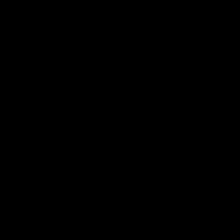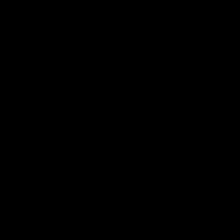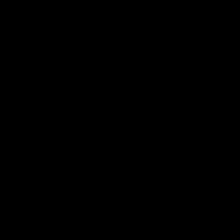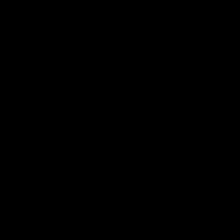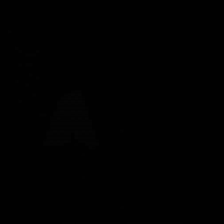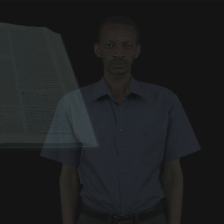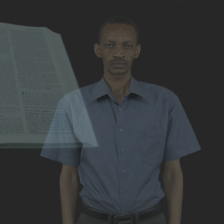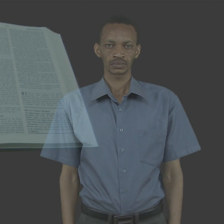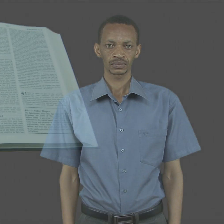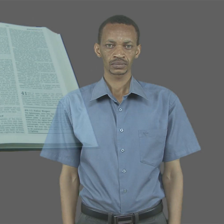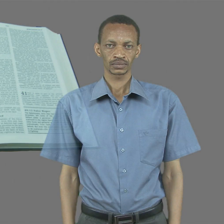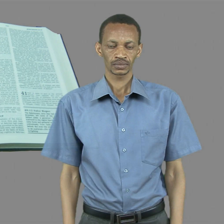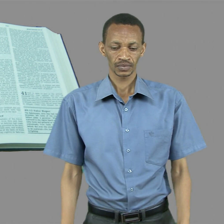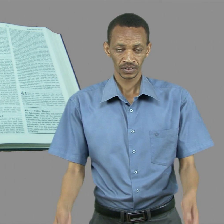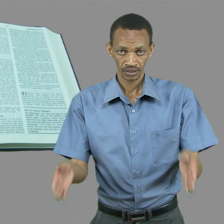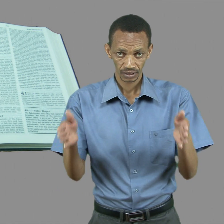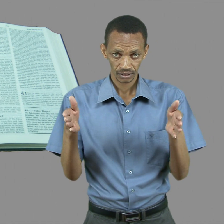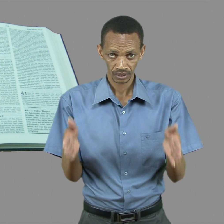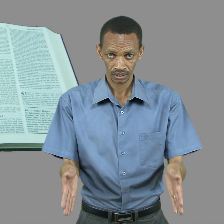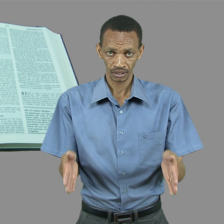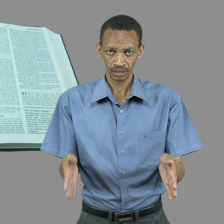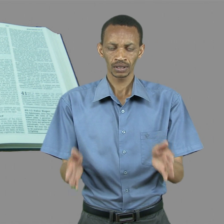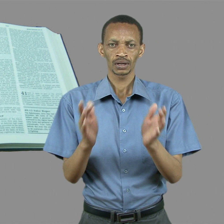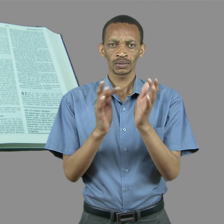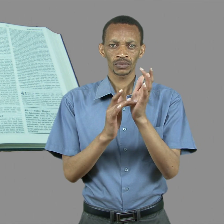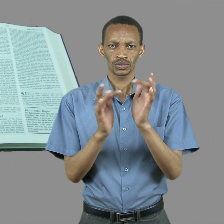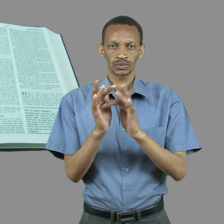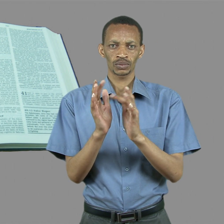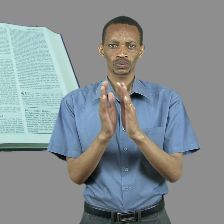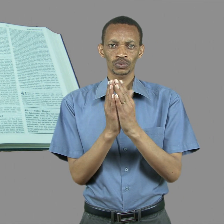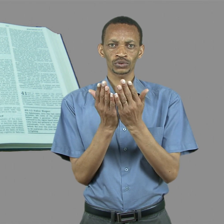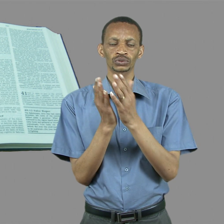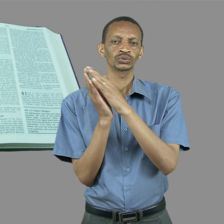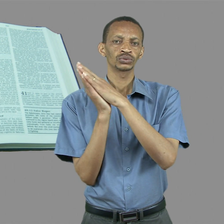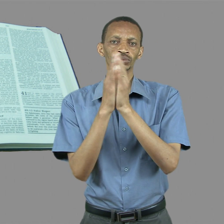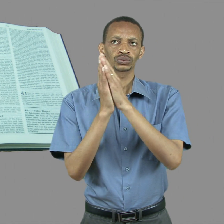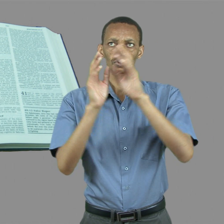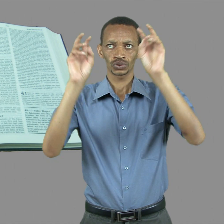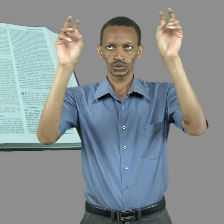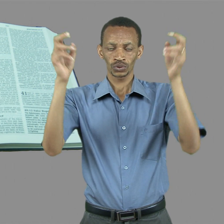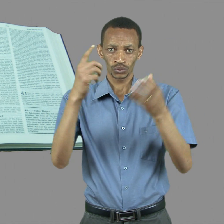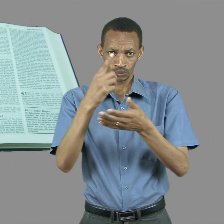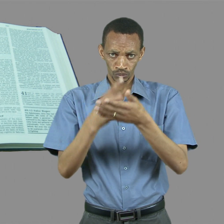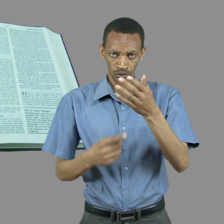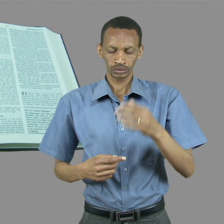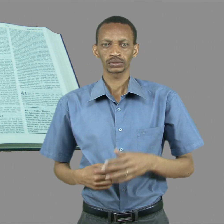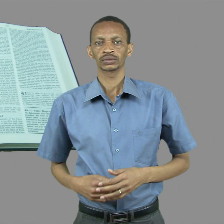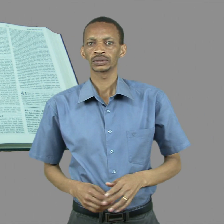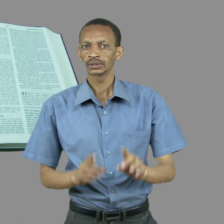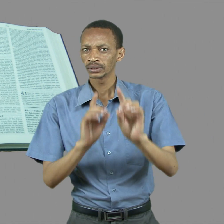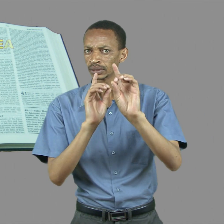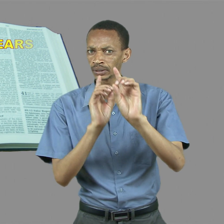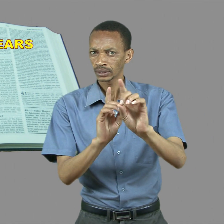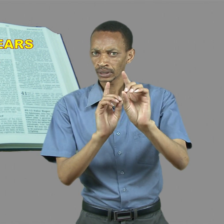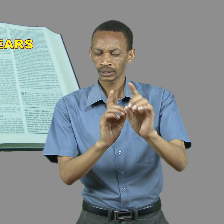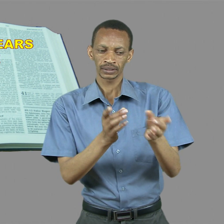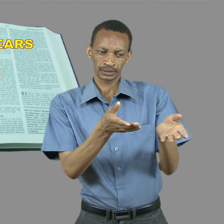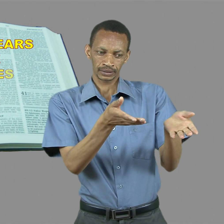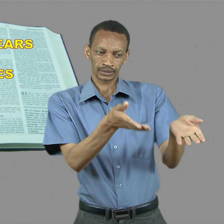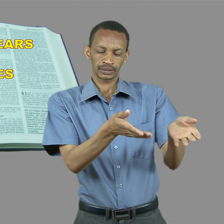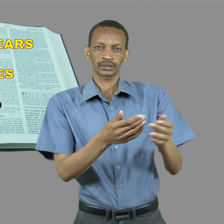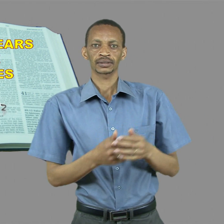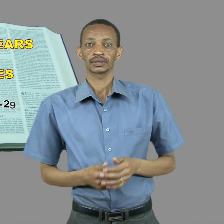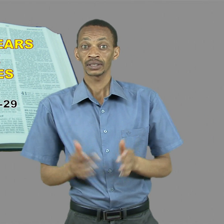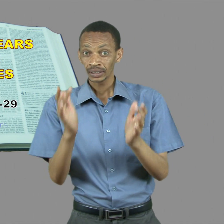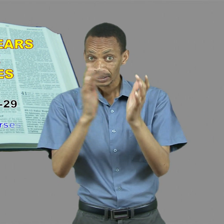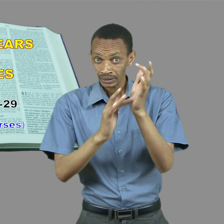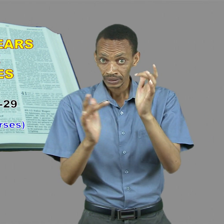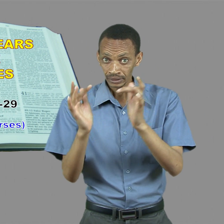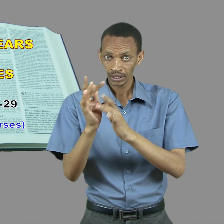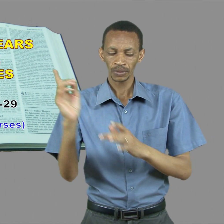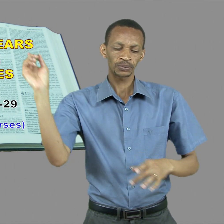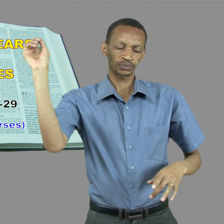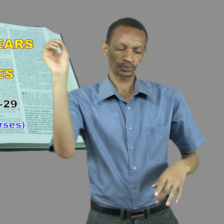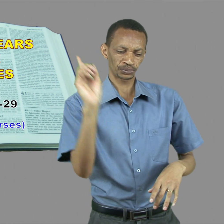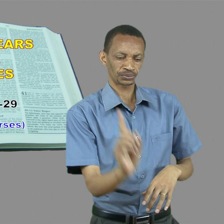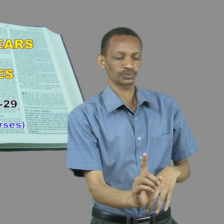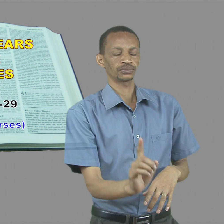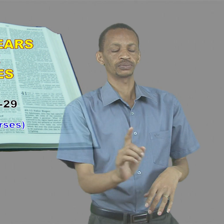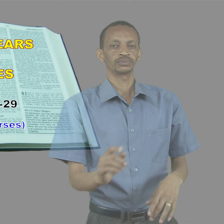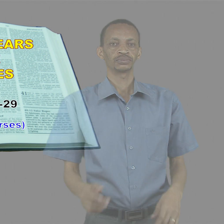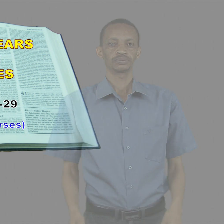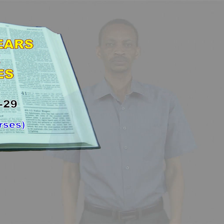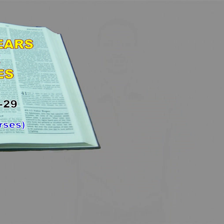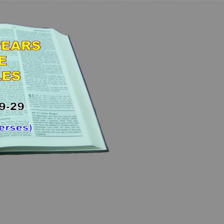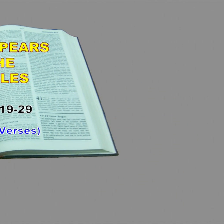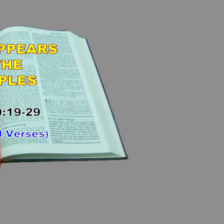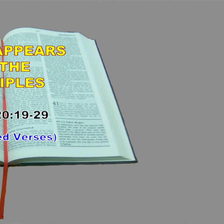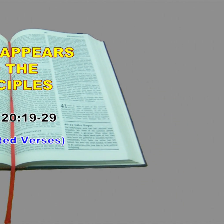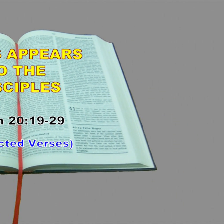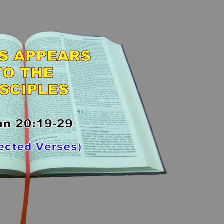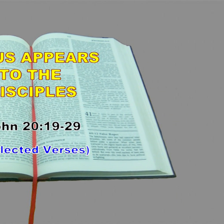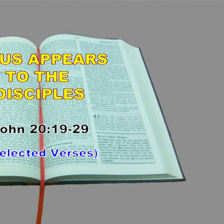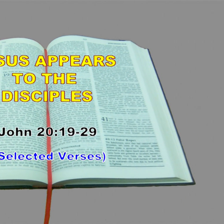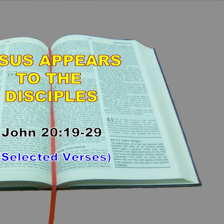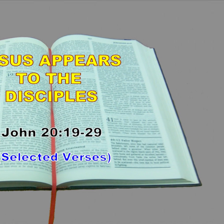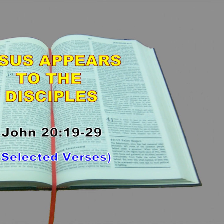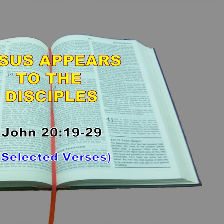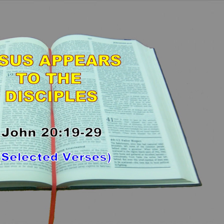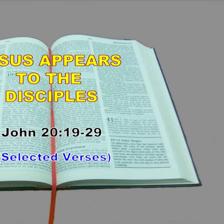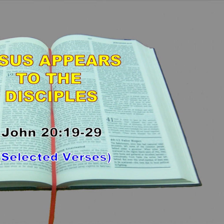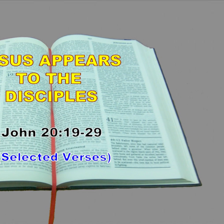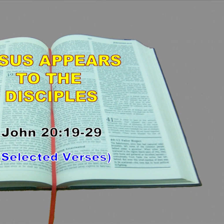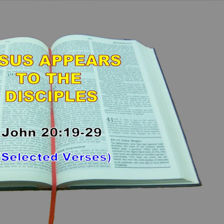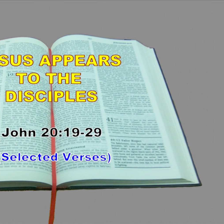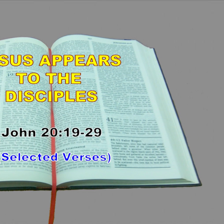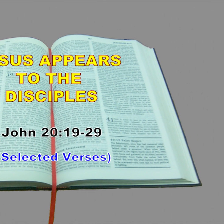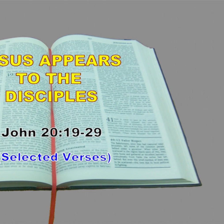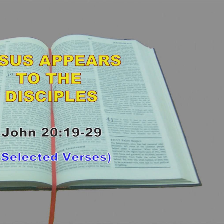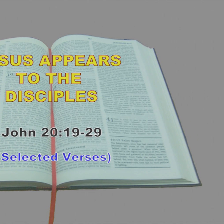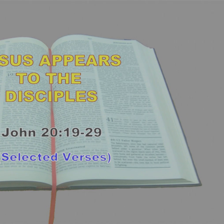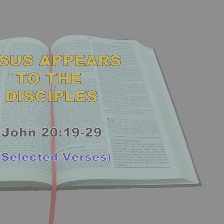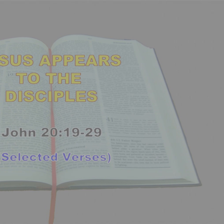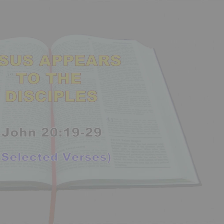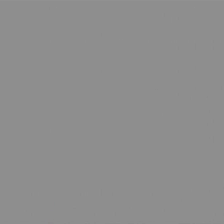Jesus appears to the disciples